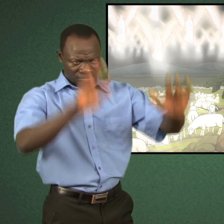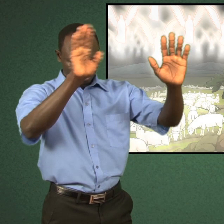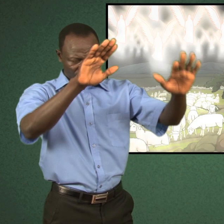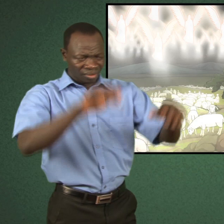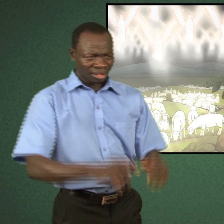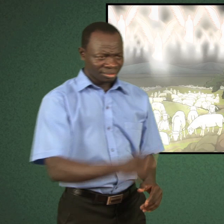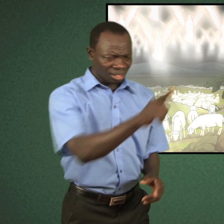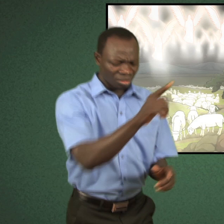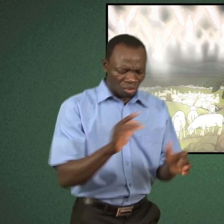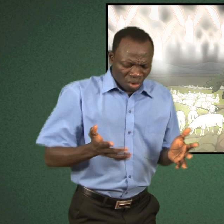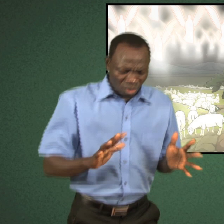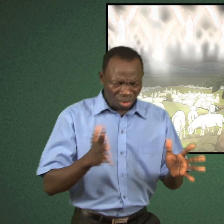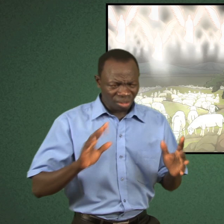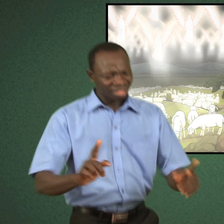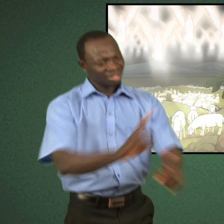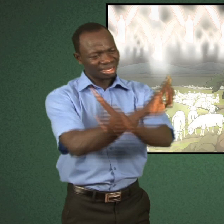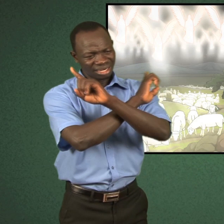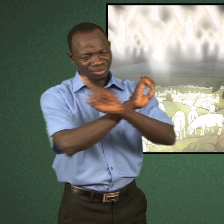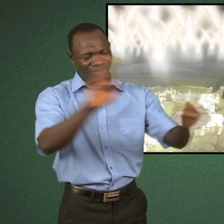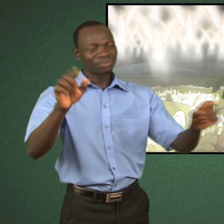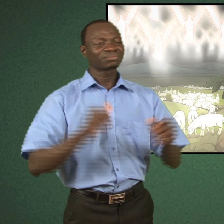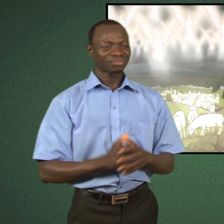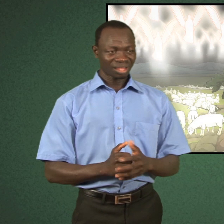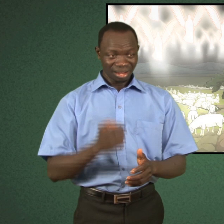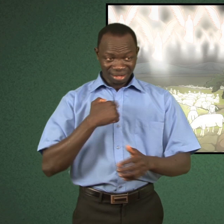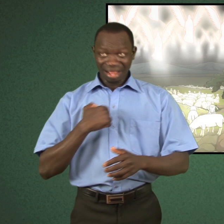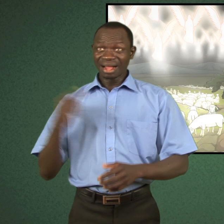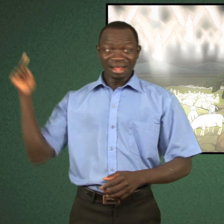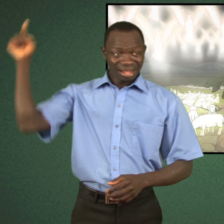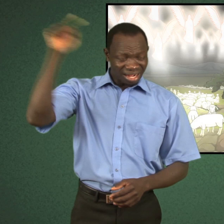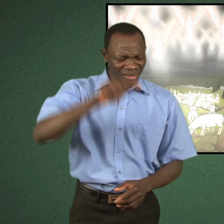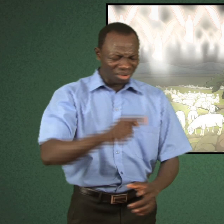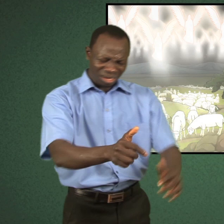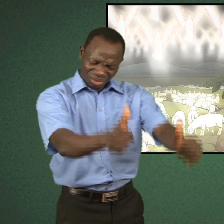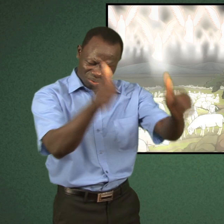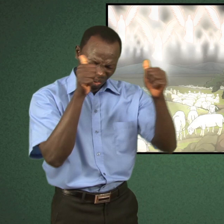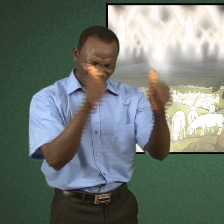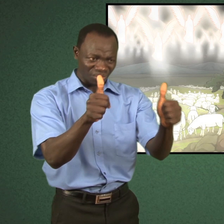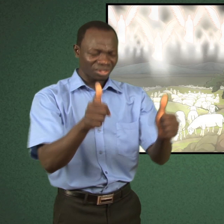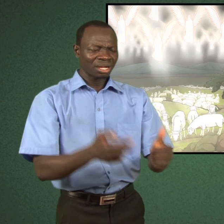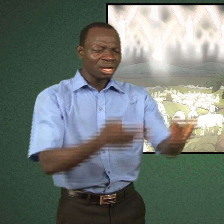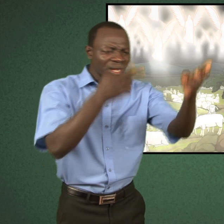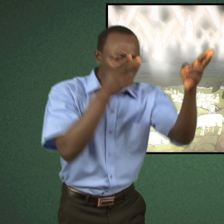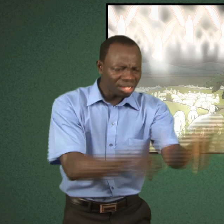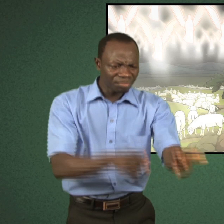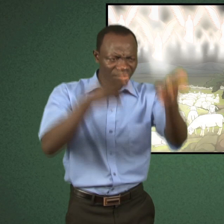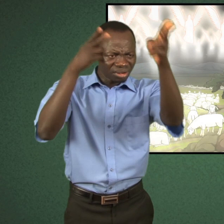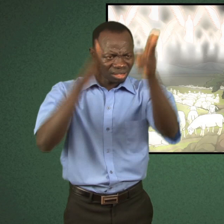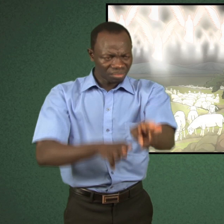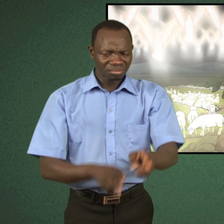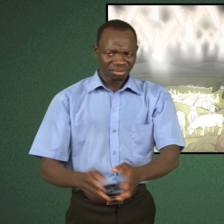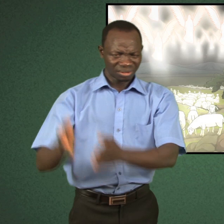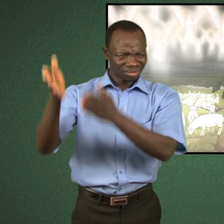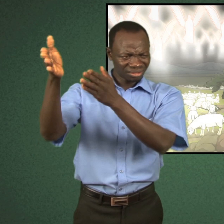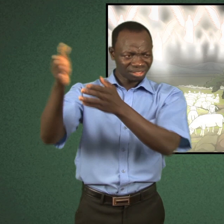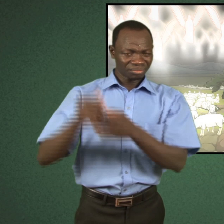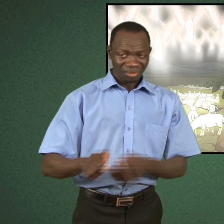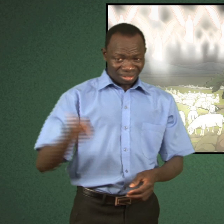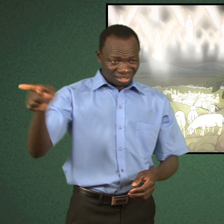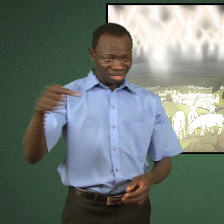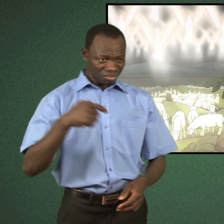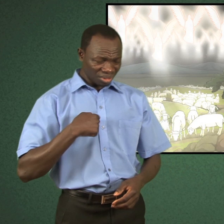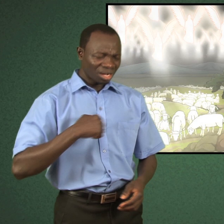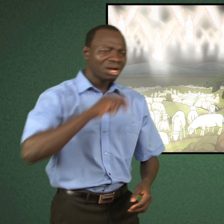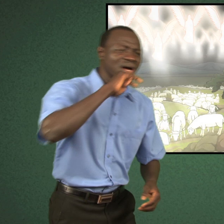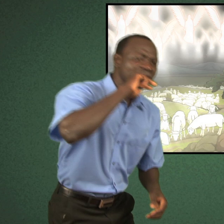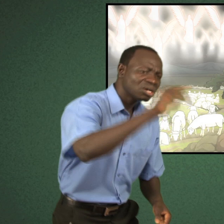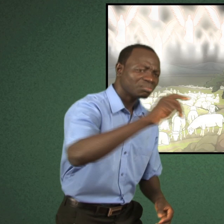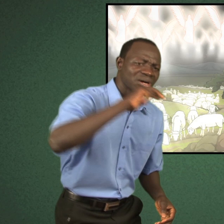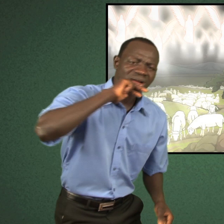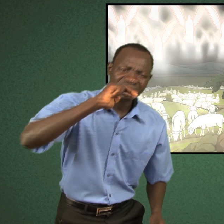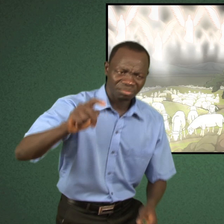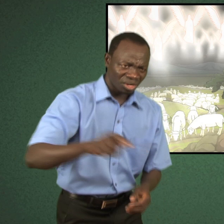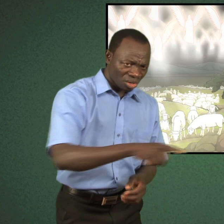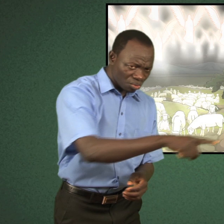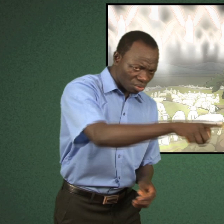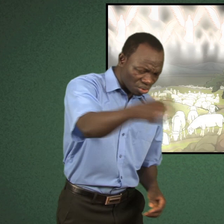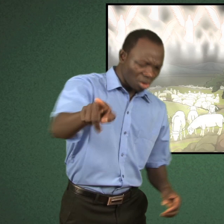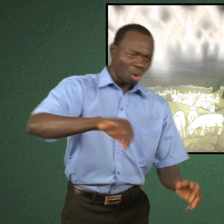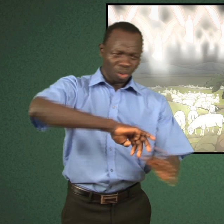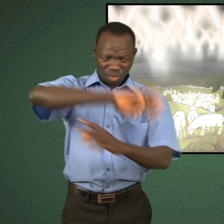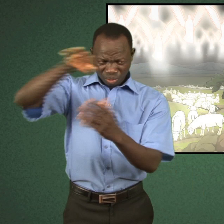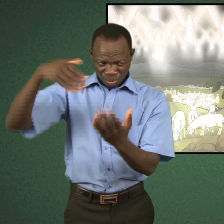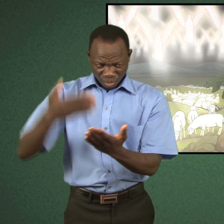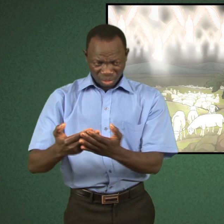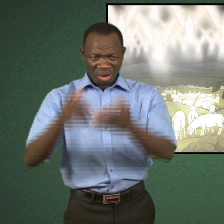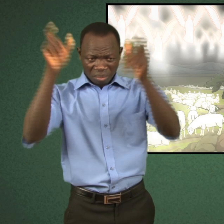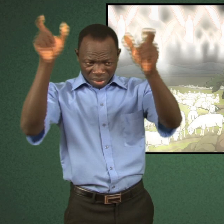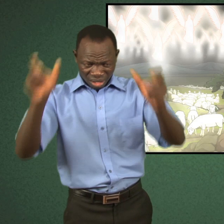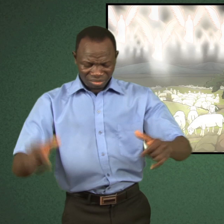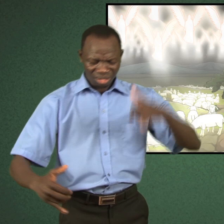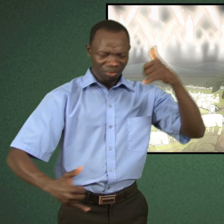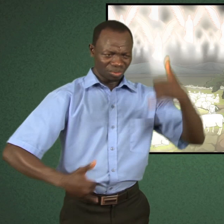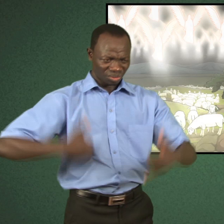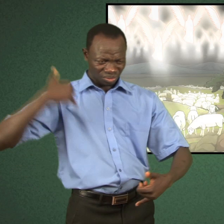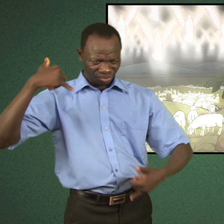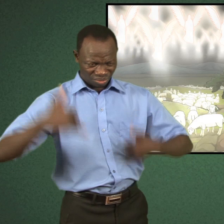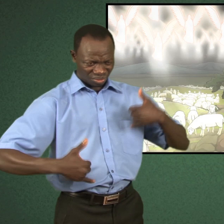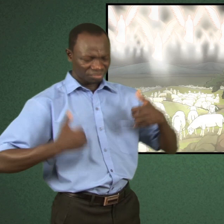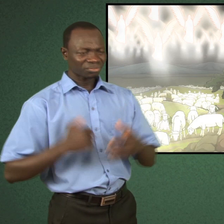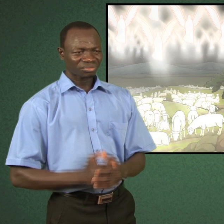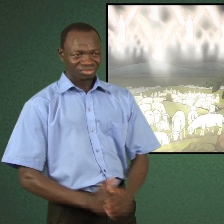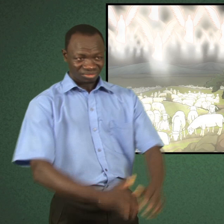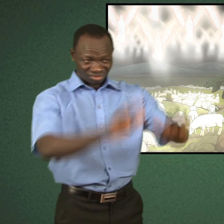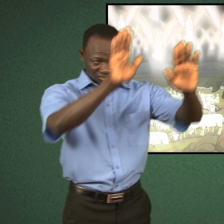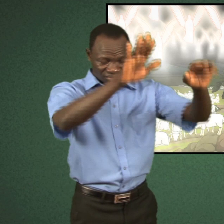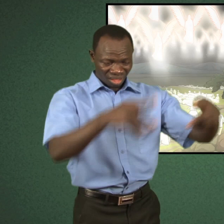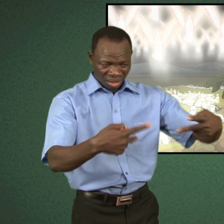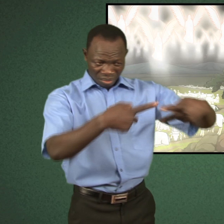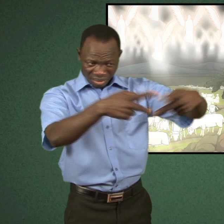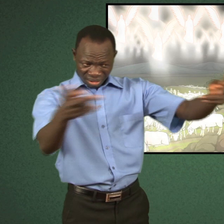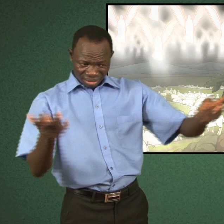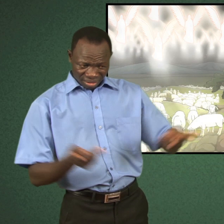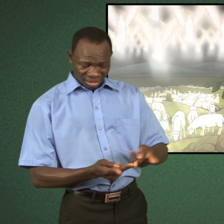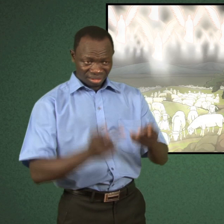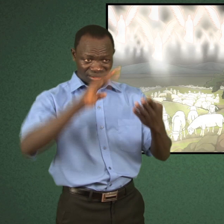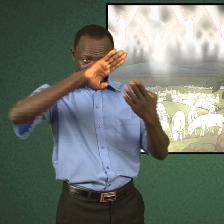But the angel said to them, “Do not be afraid!